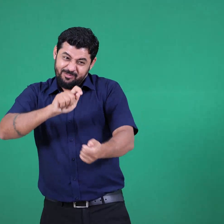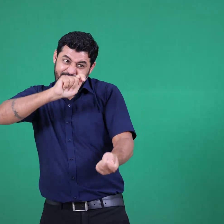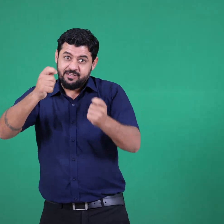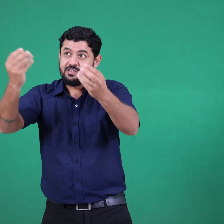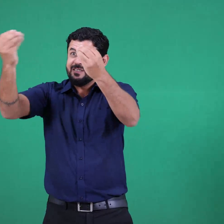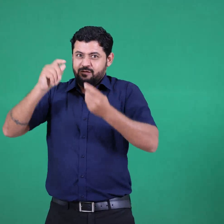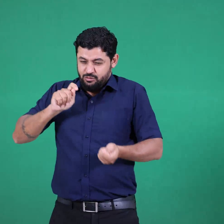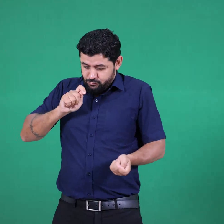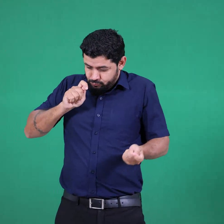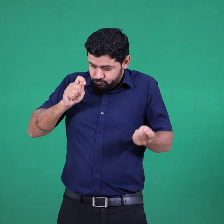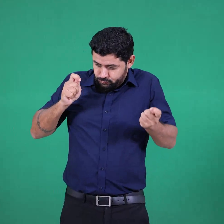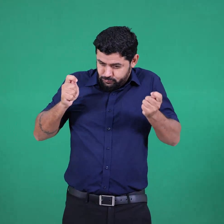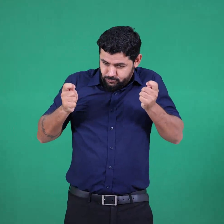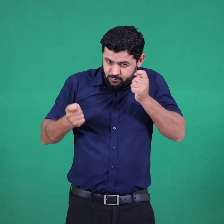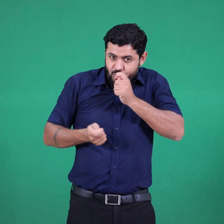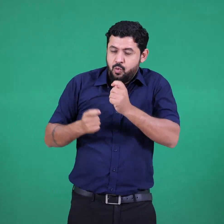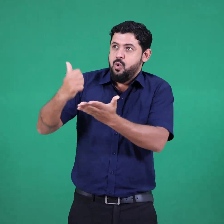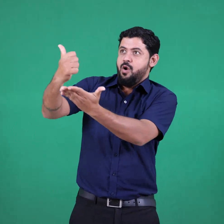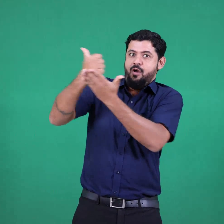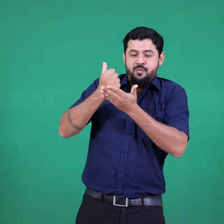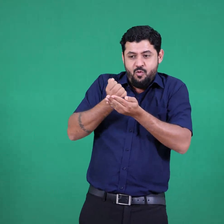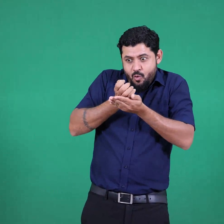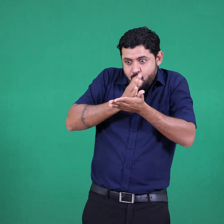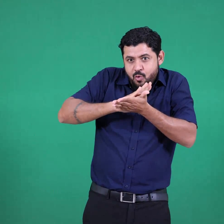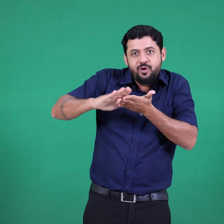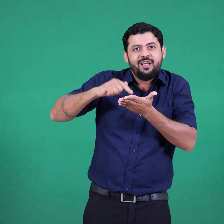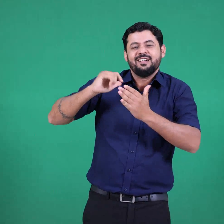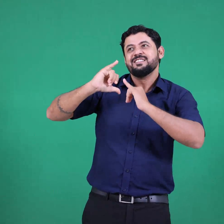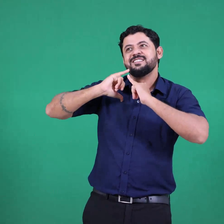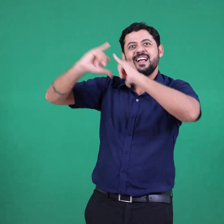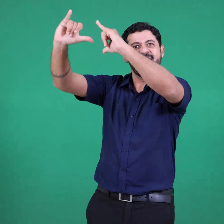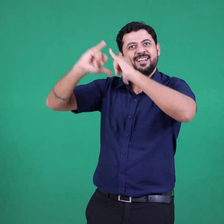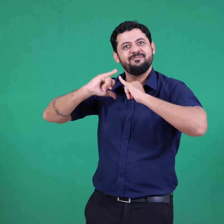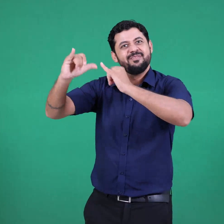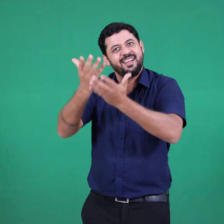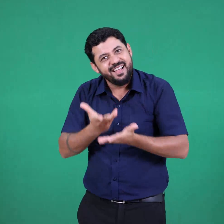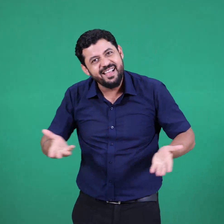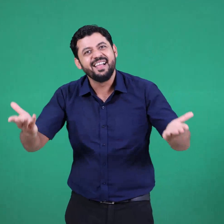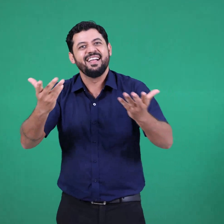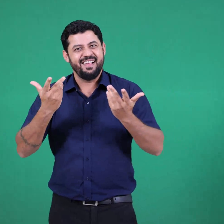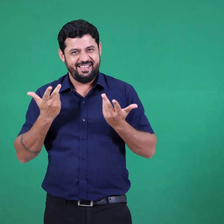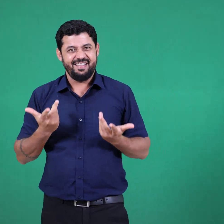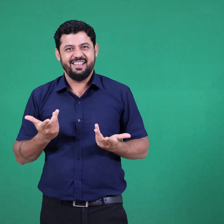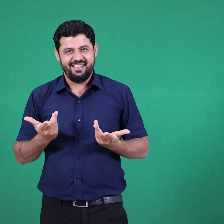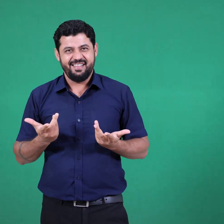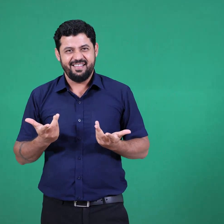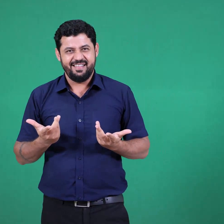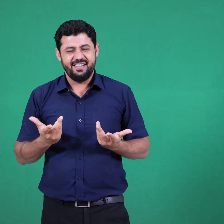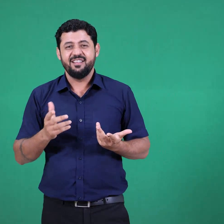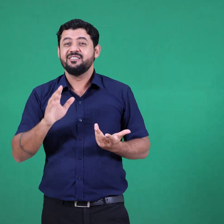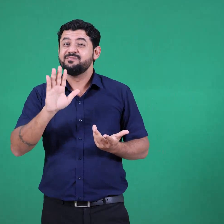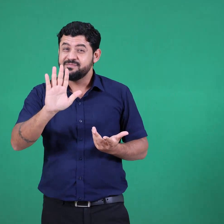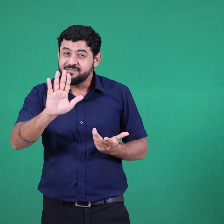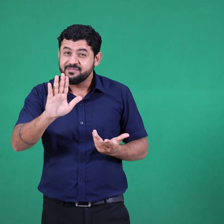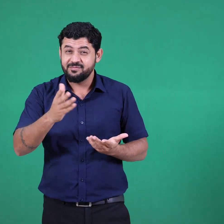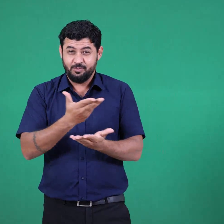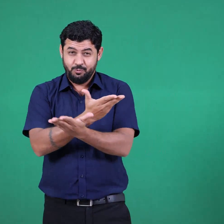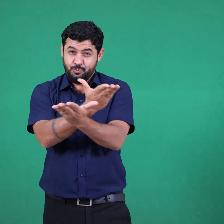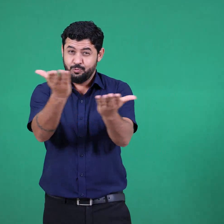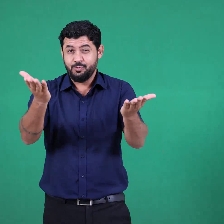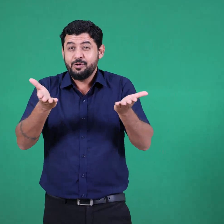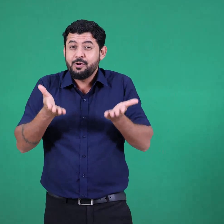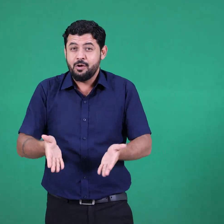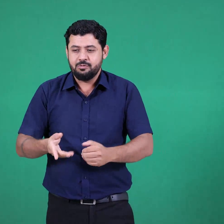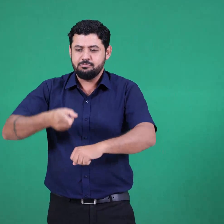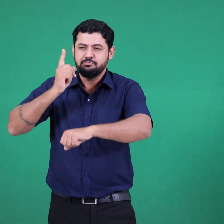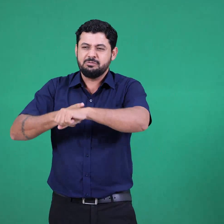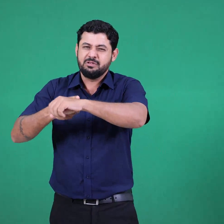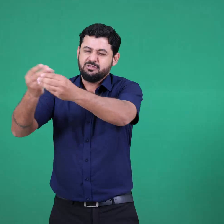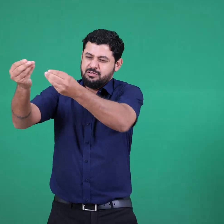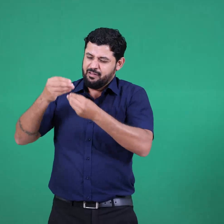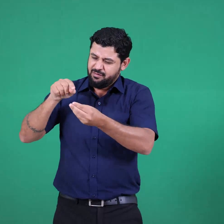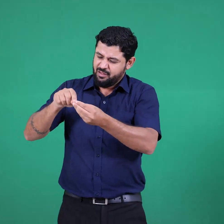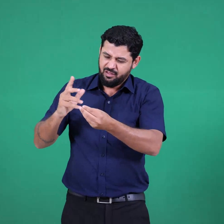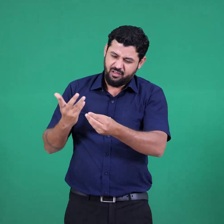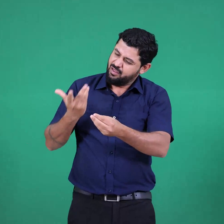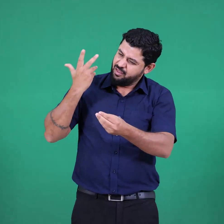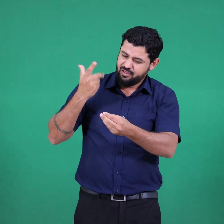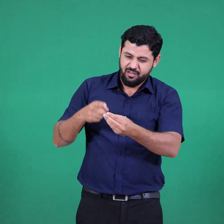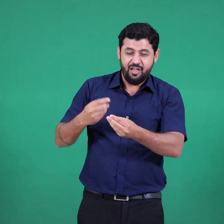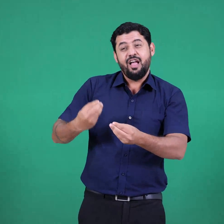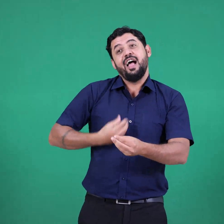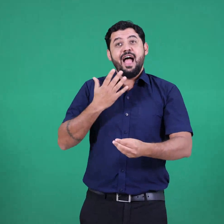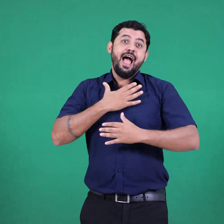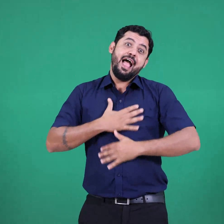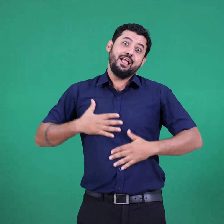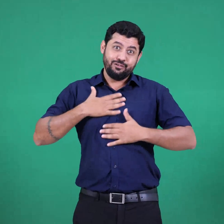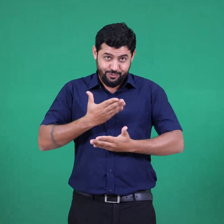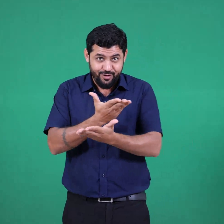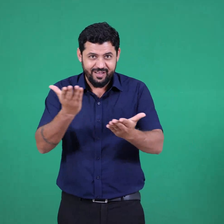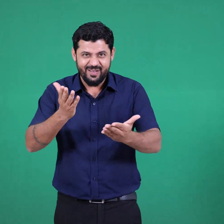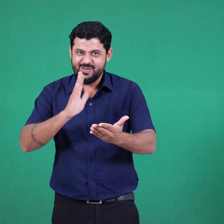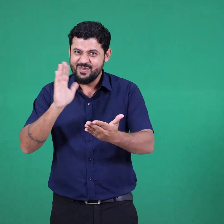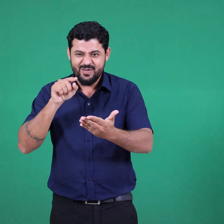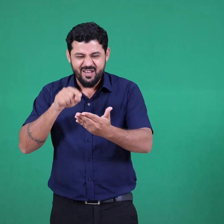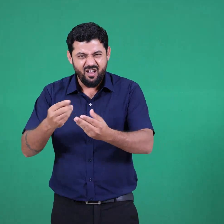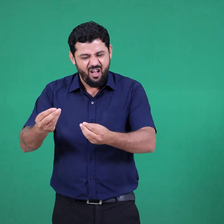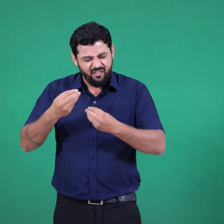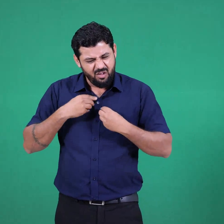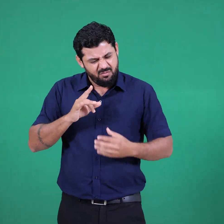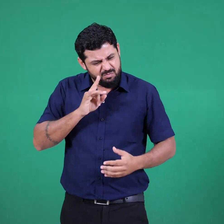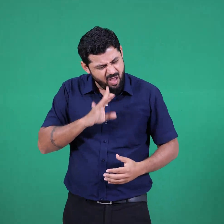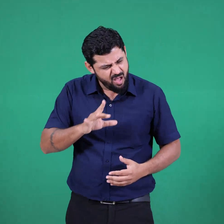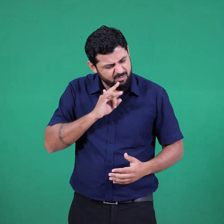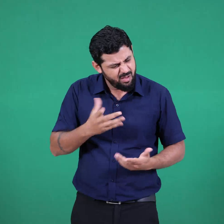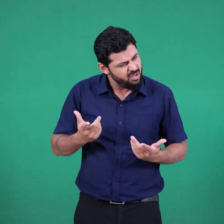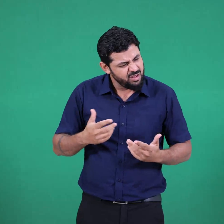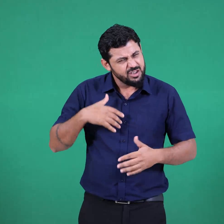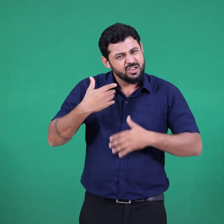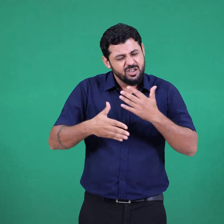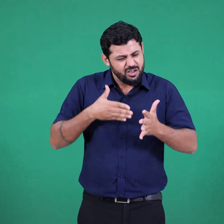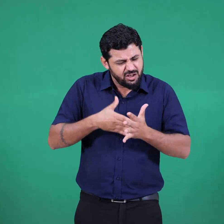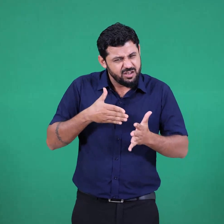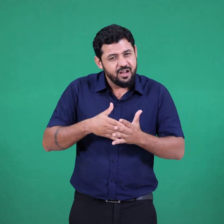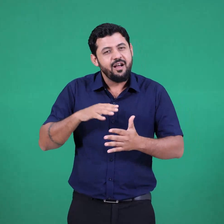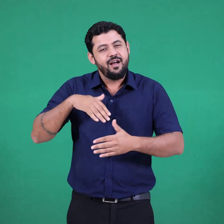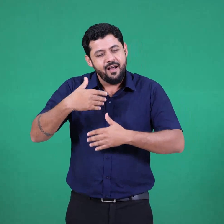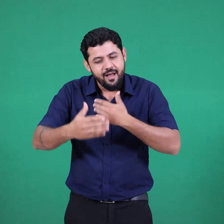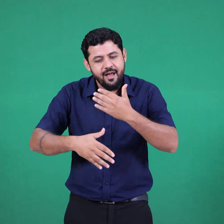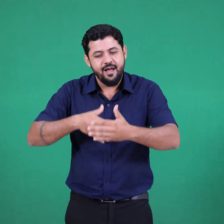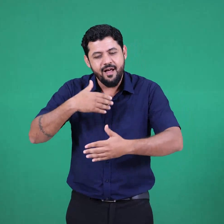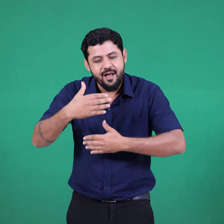No discipline seems enjoyable at the time, but painful.